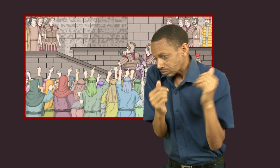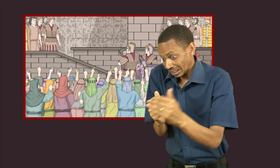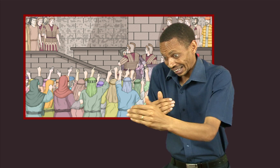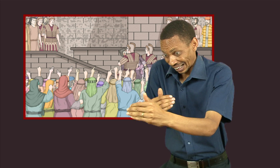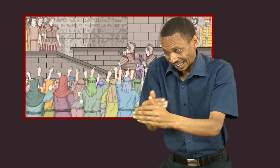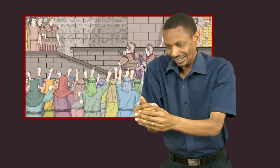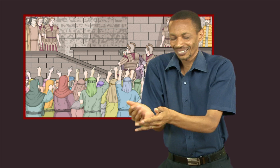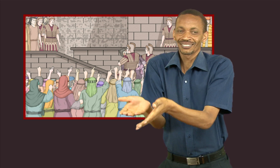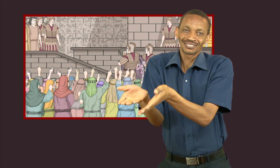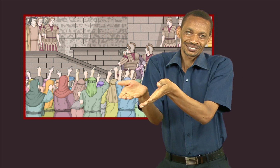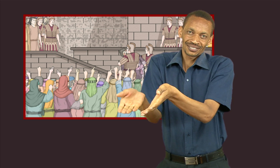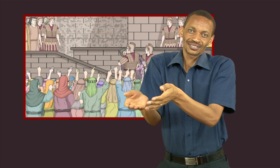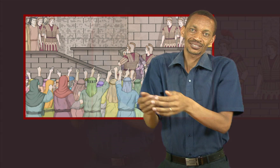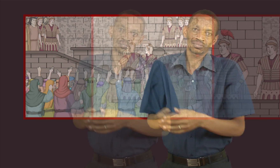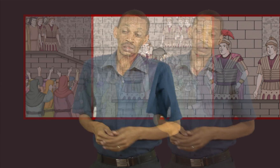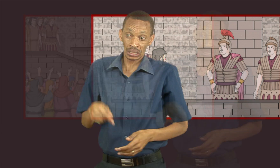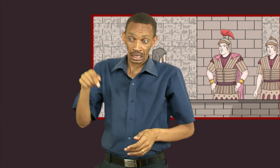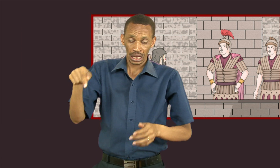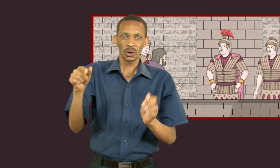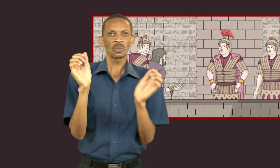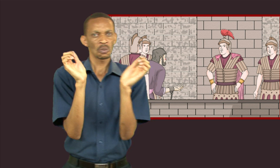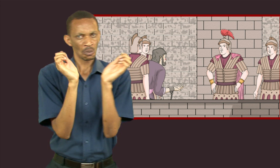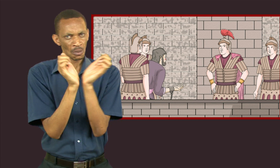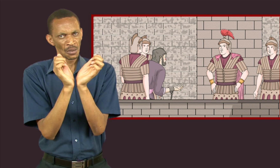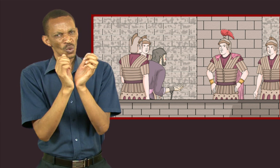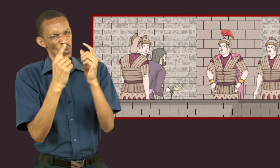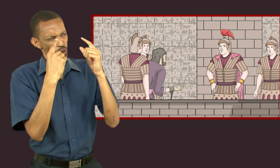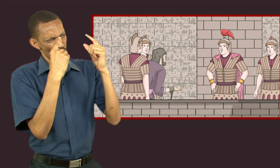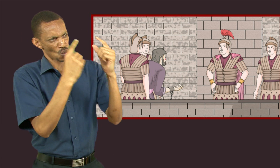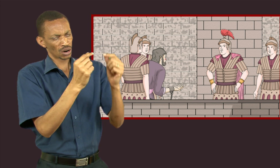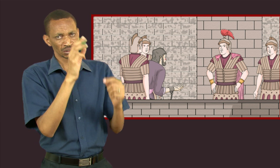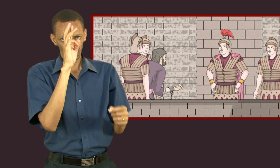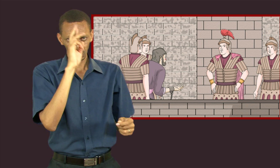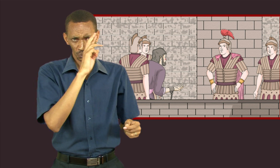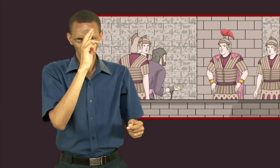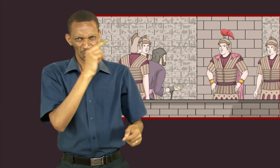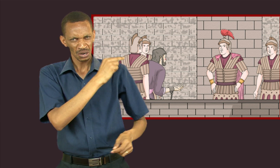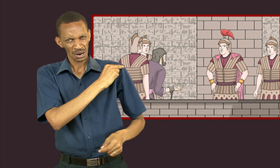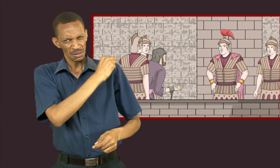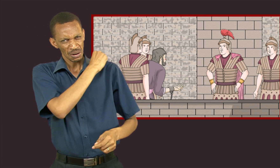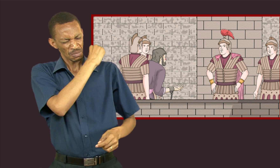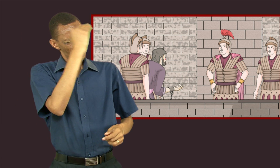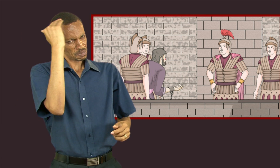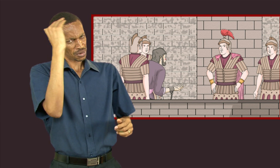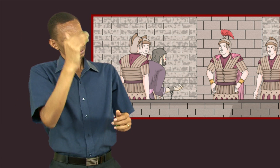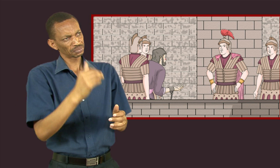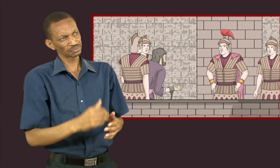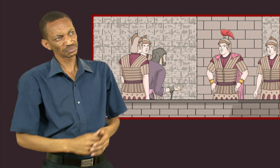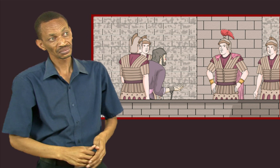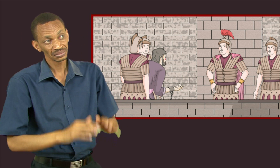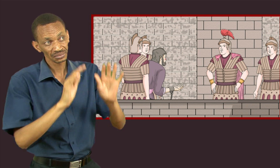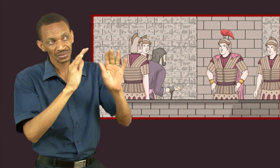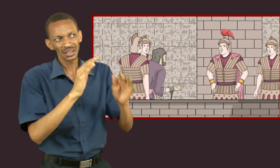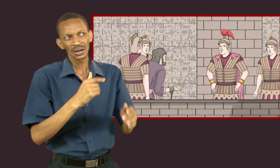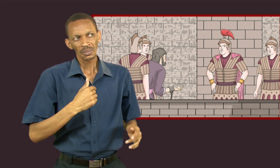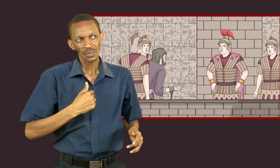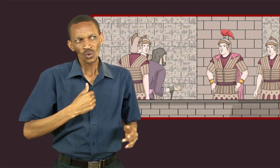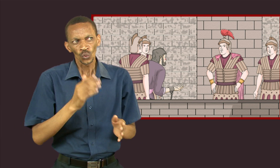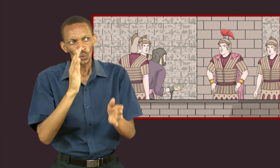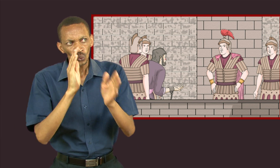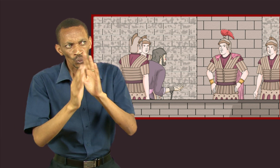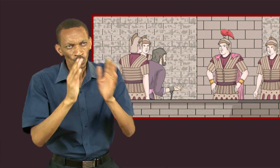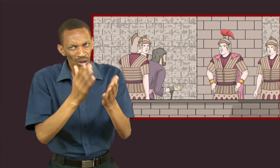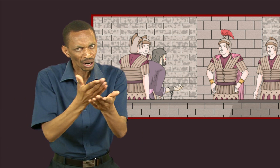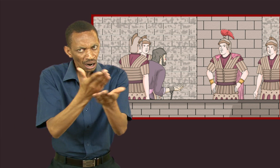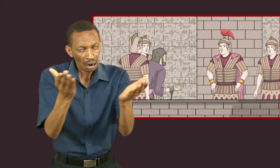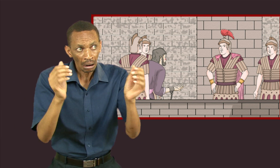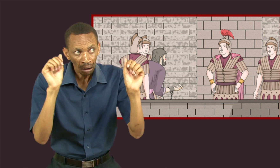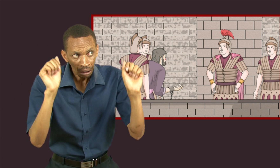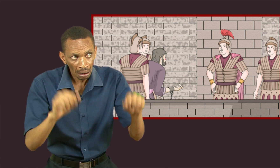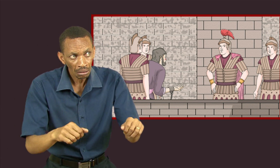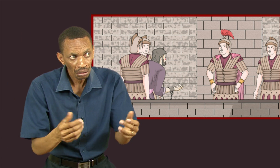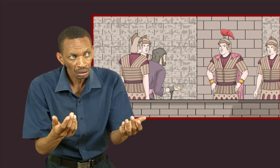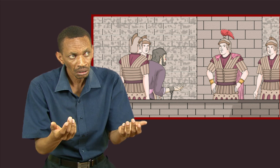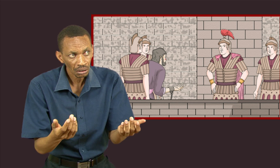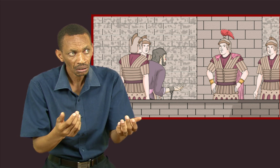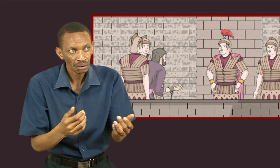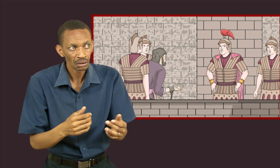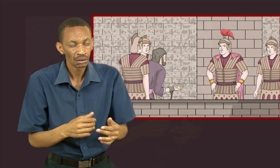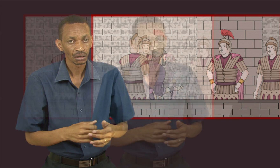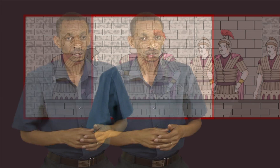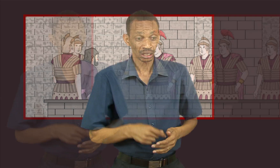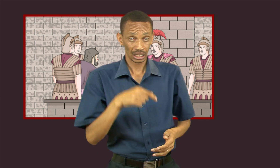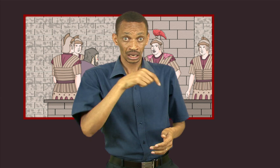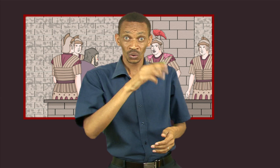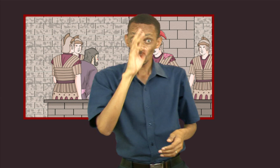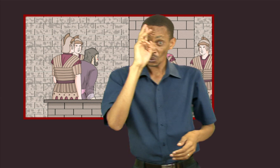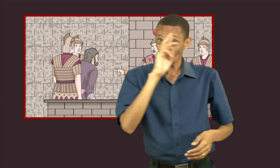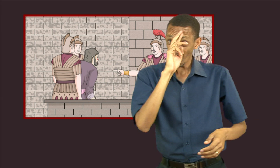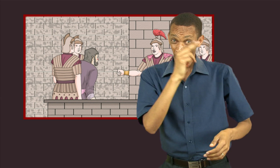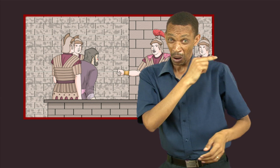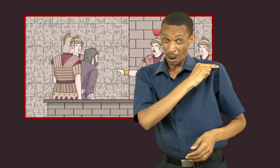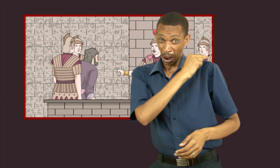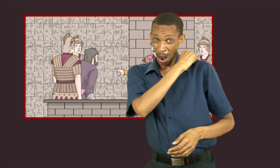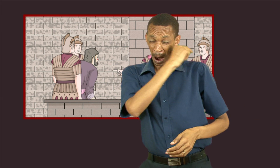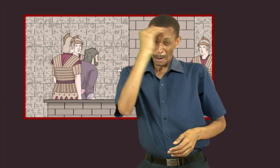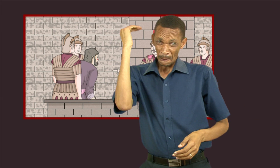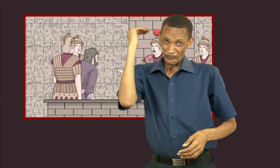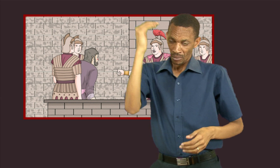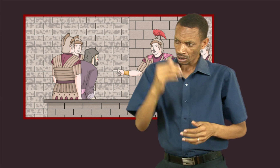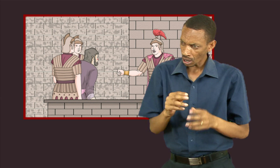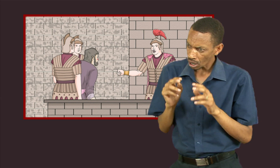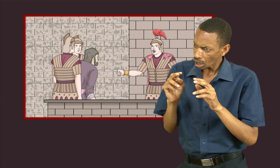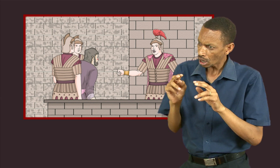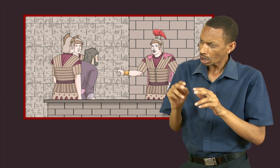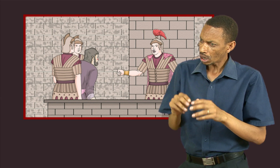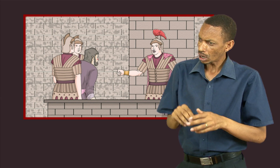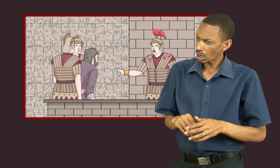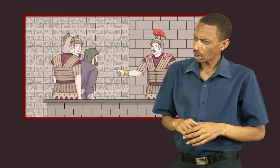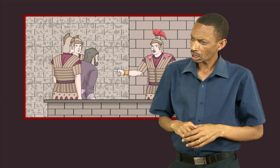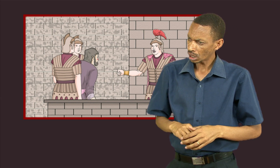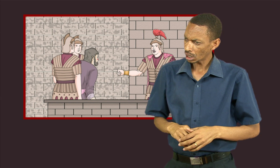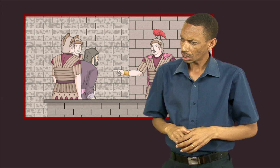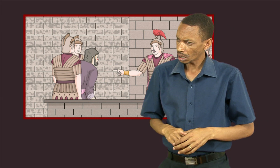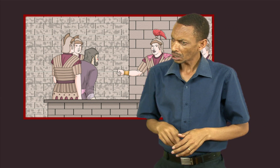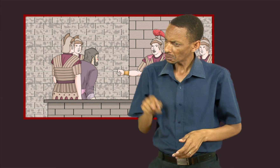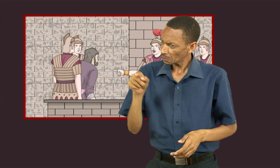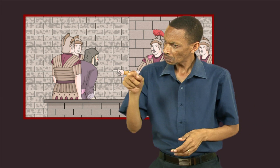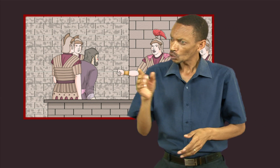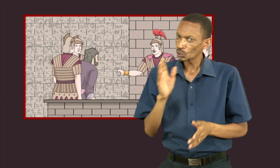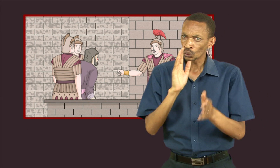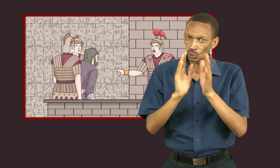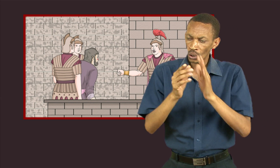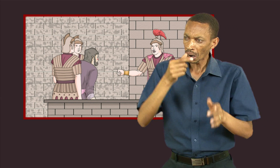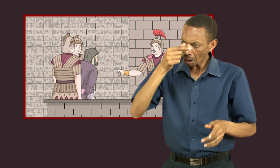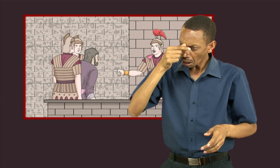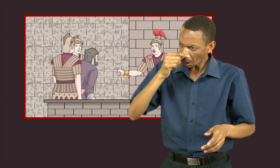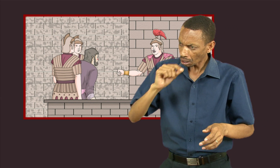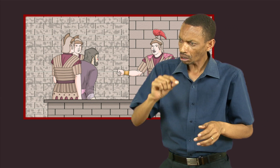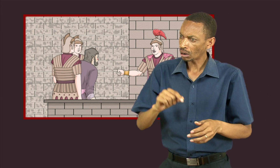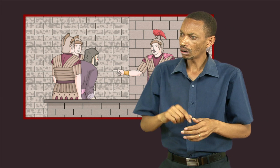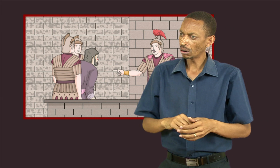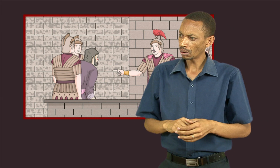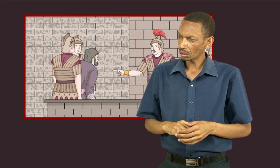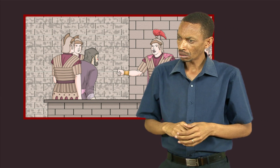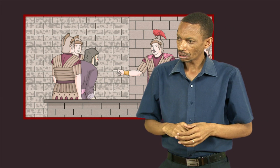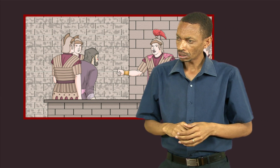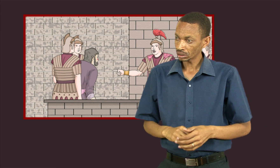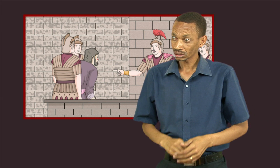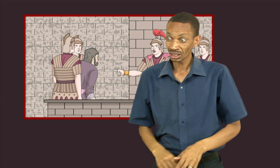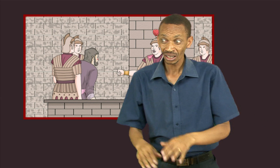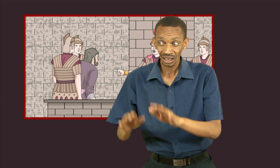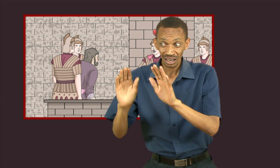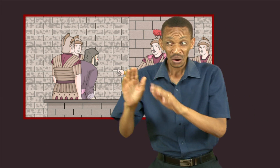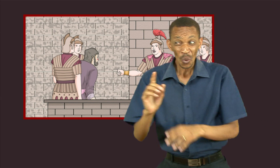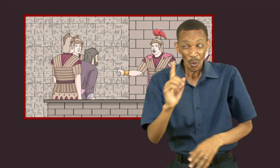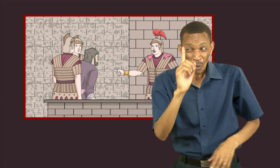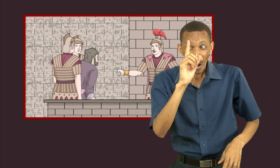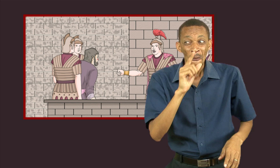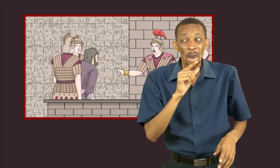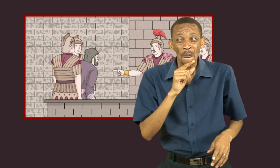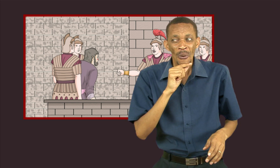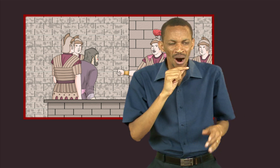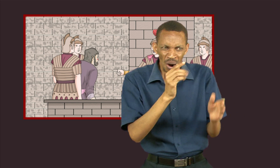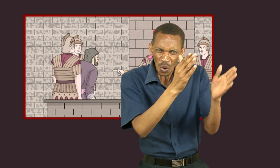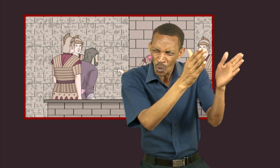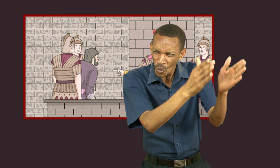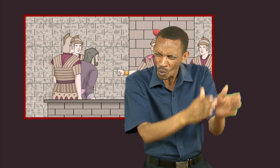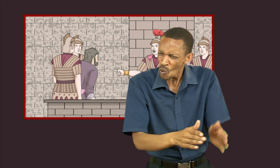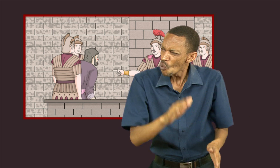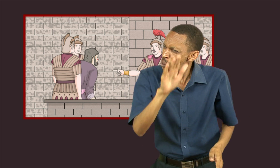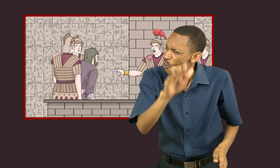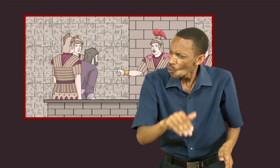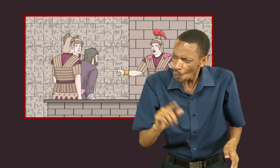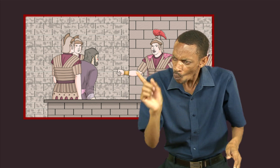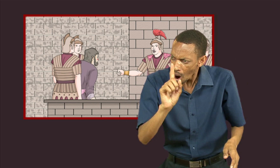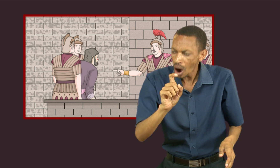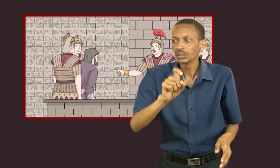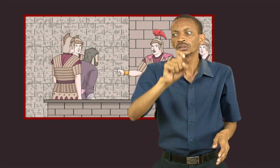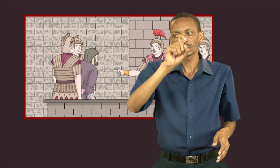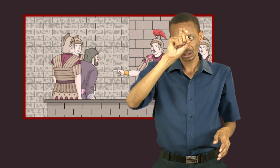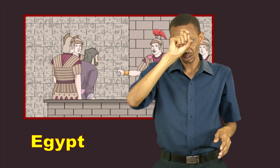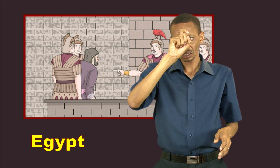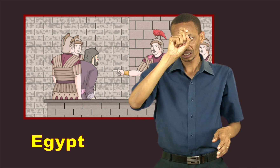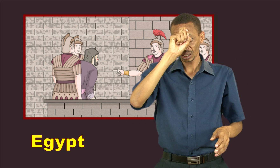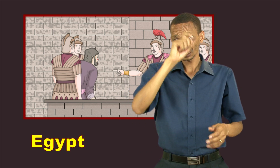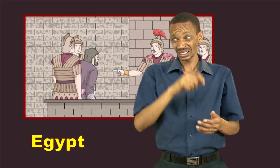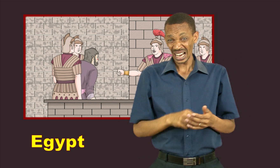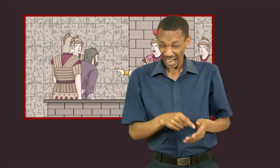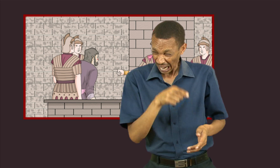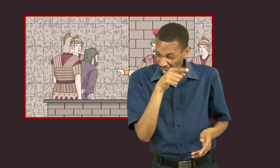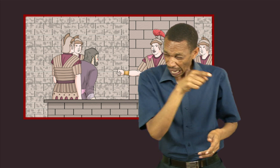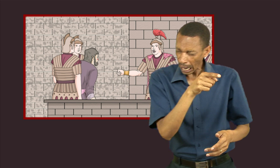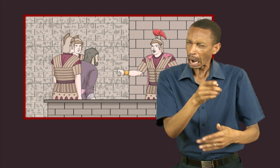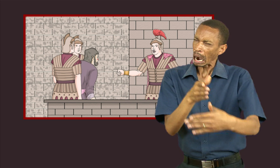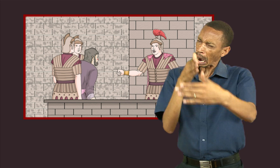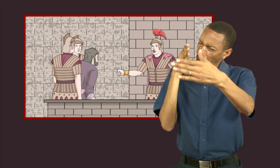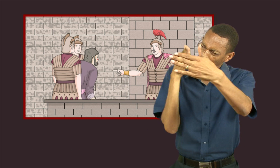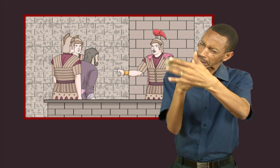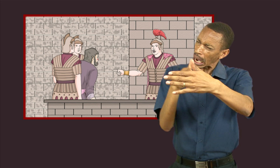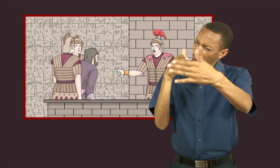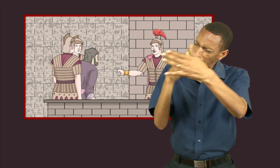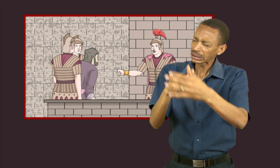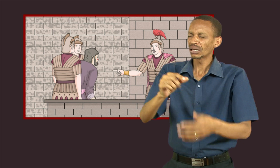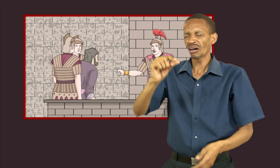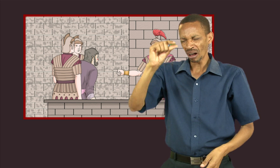As they were about to take Paul into the barracks, he asked the commander, “May I say something to you?”